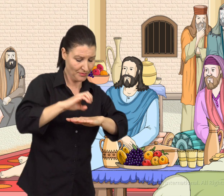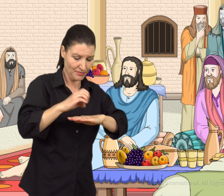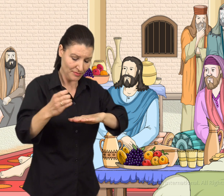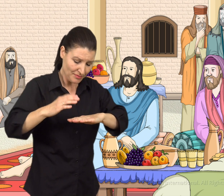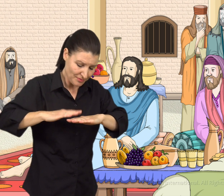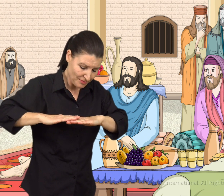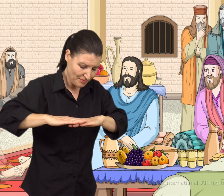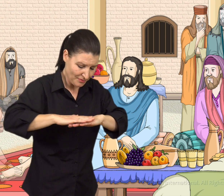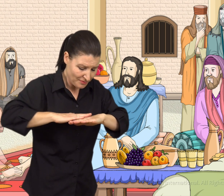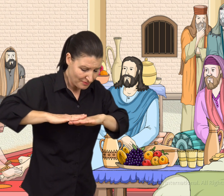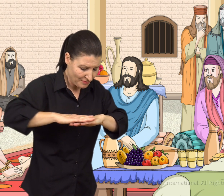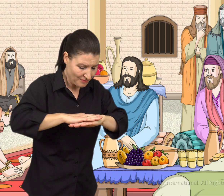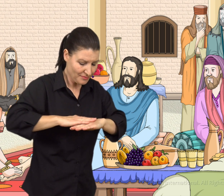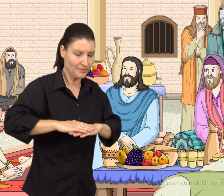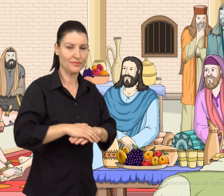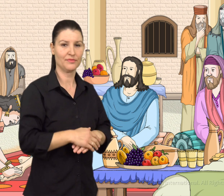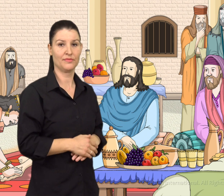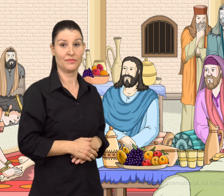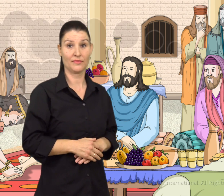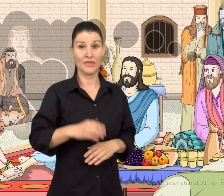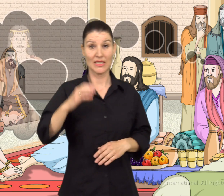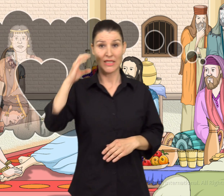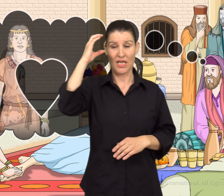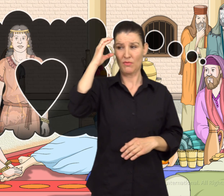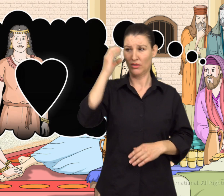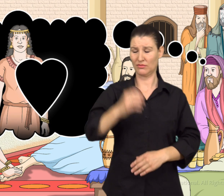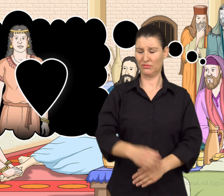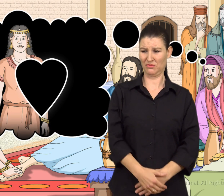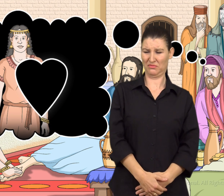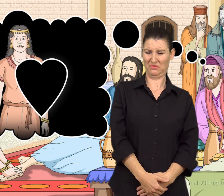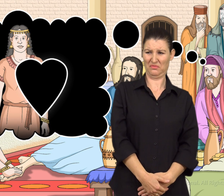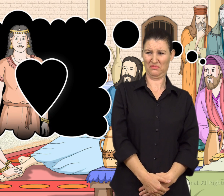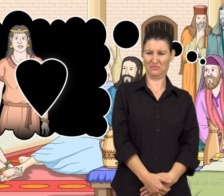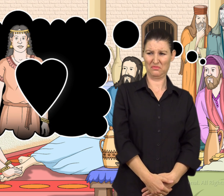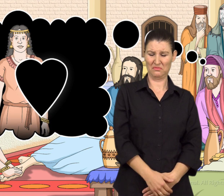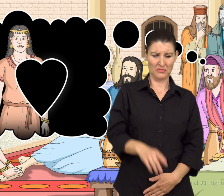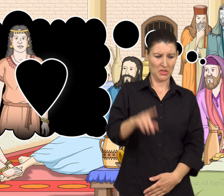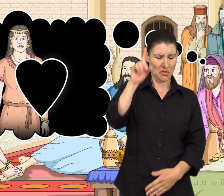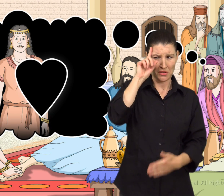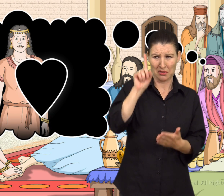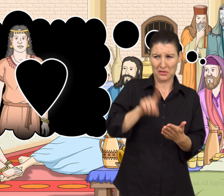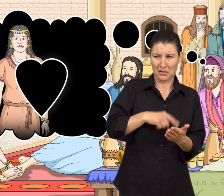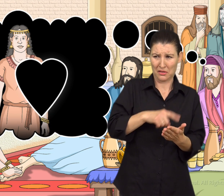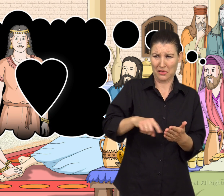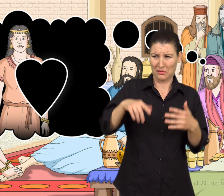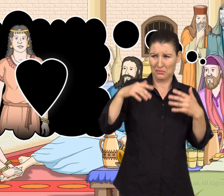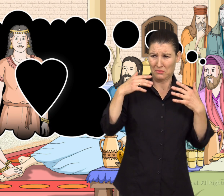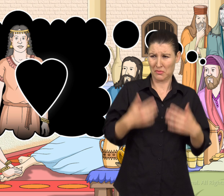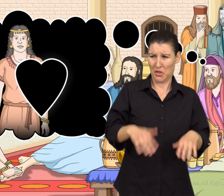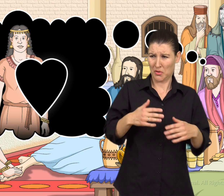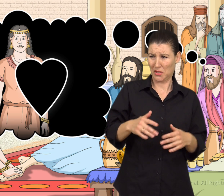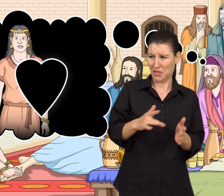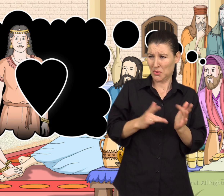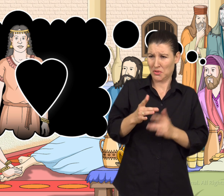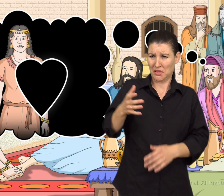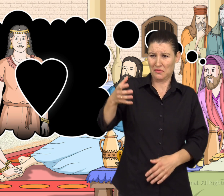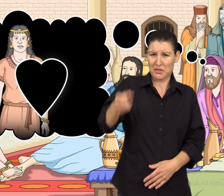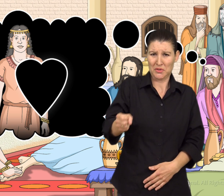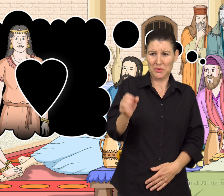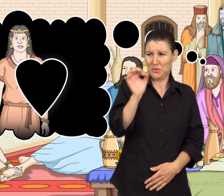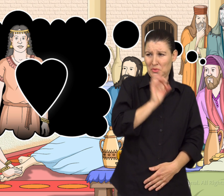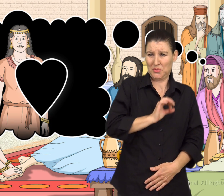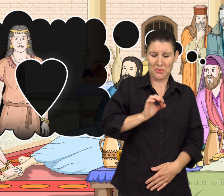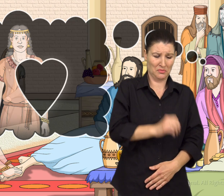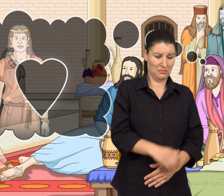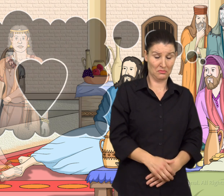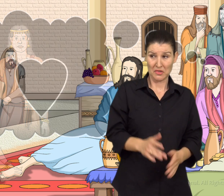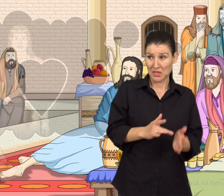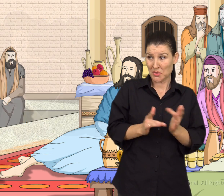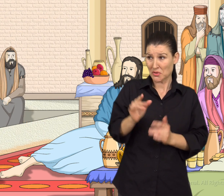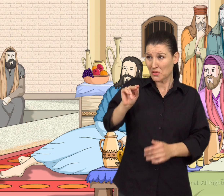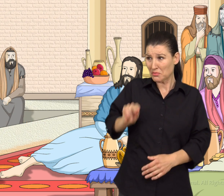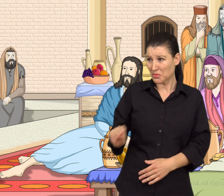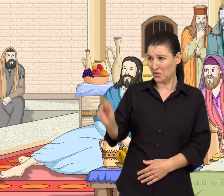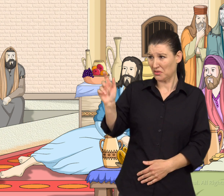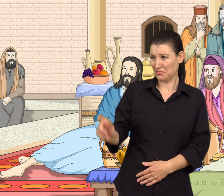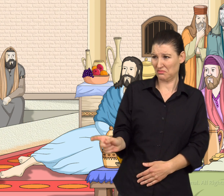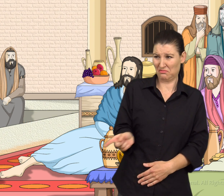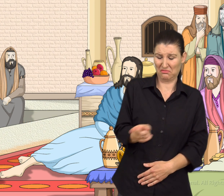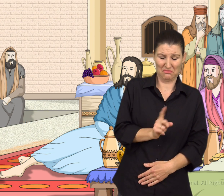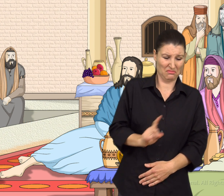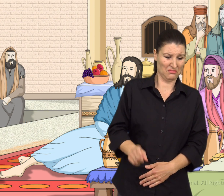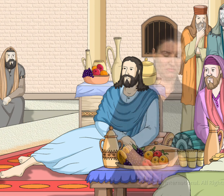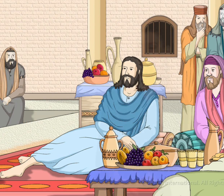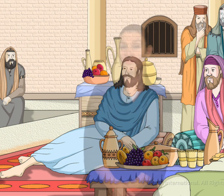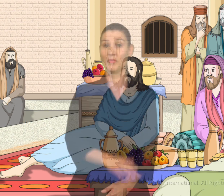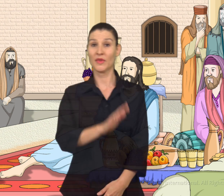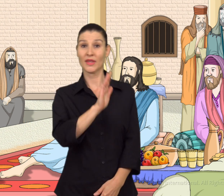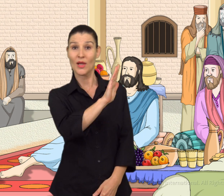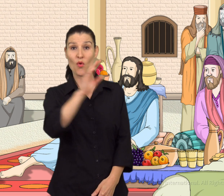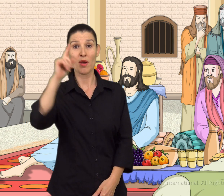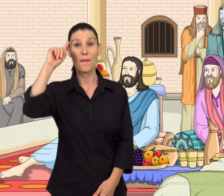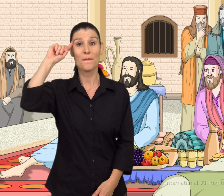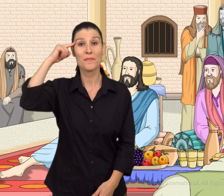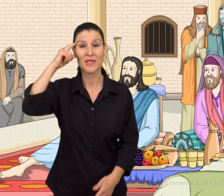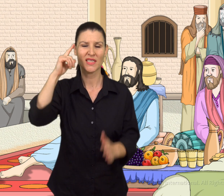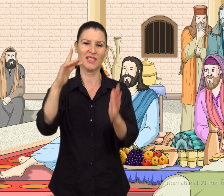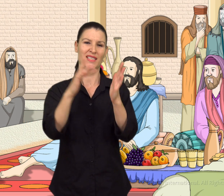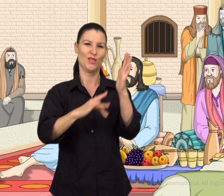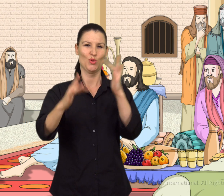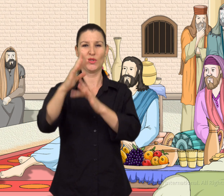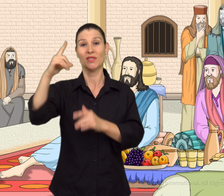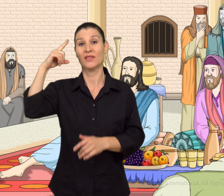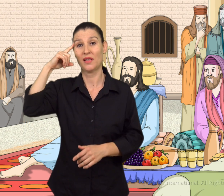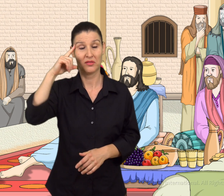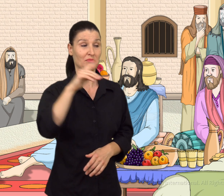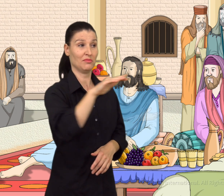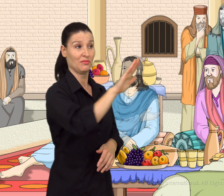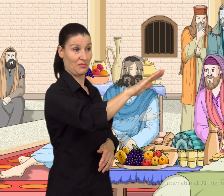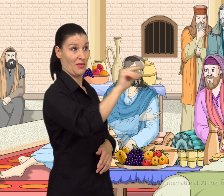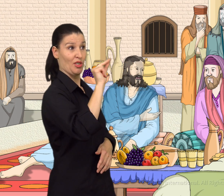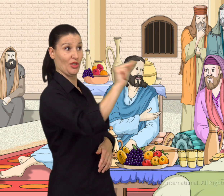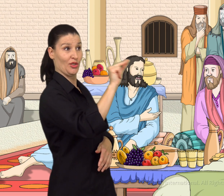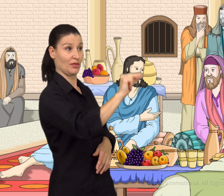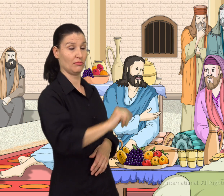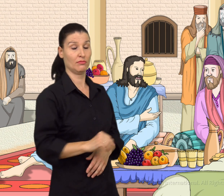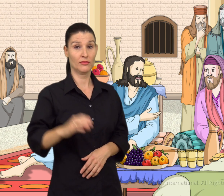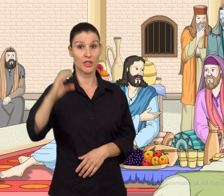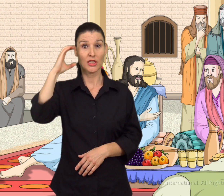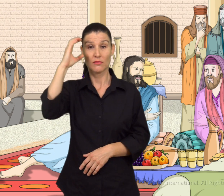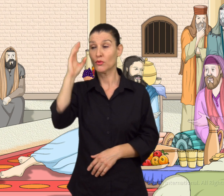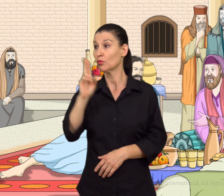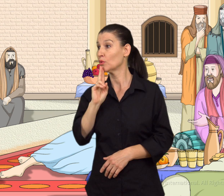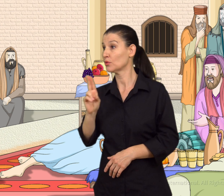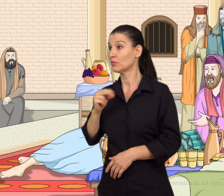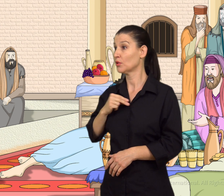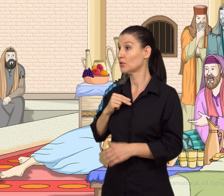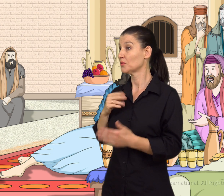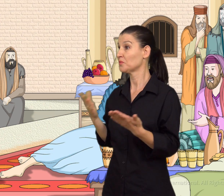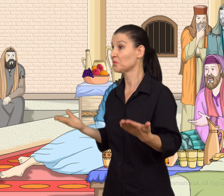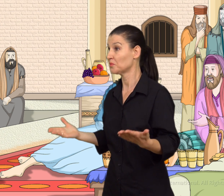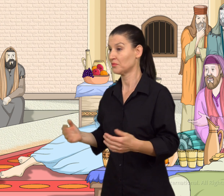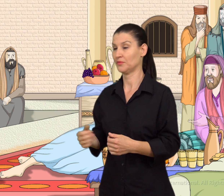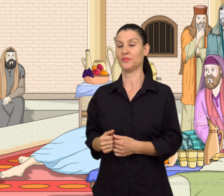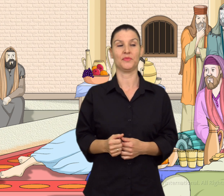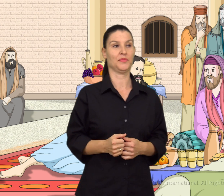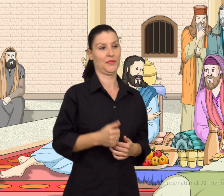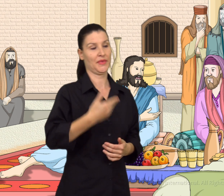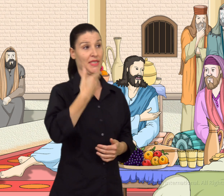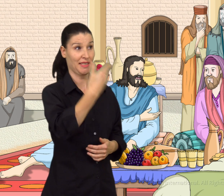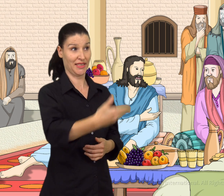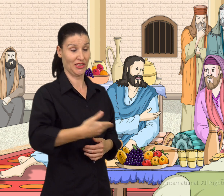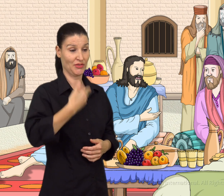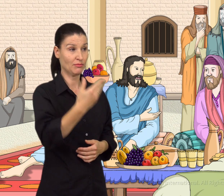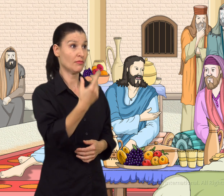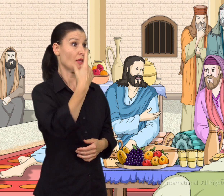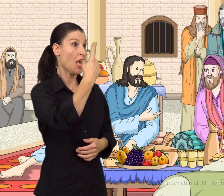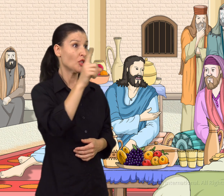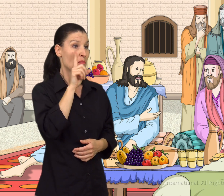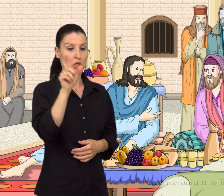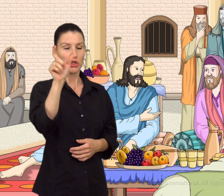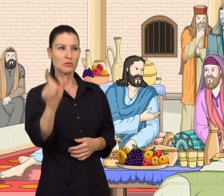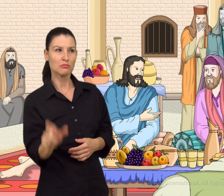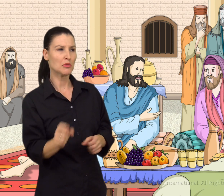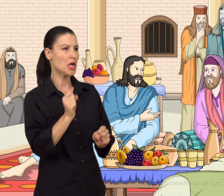When the Pharisee who had invited Jesus saw this, he said to himself, “If this man were a prophet, He would know who this is and what kind of woman is touching Him—for she is a sinner!”